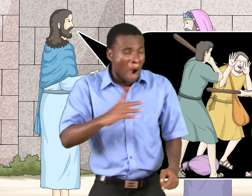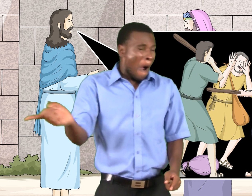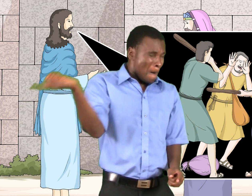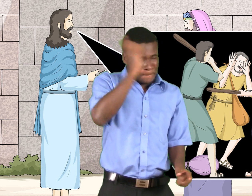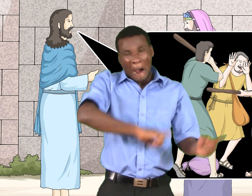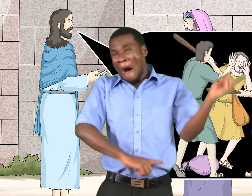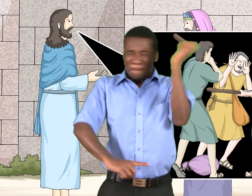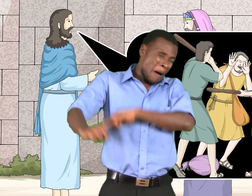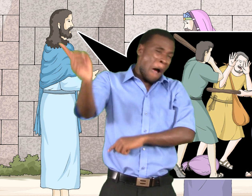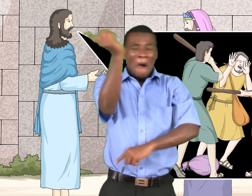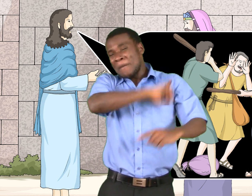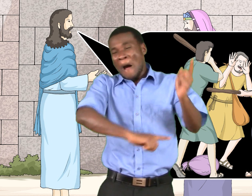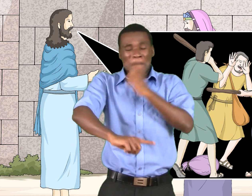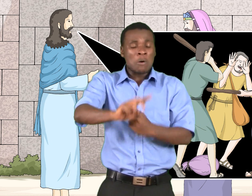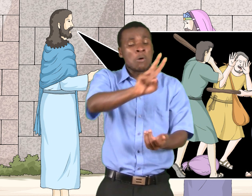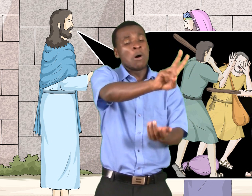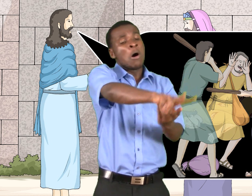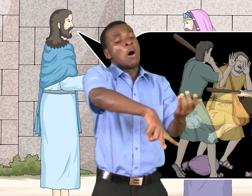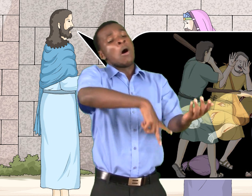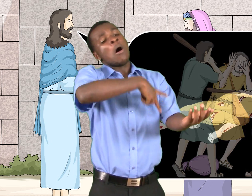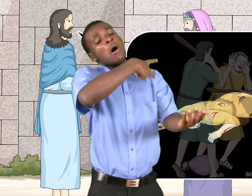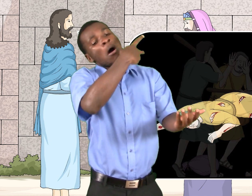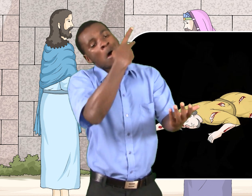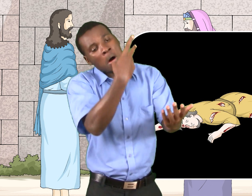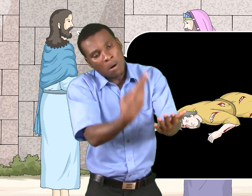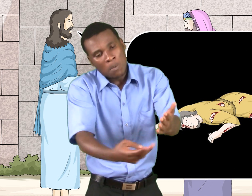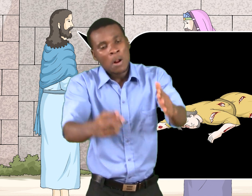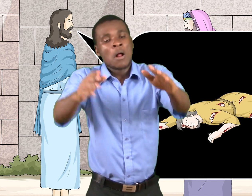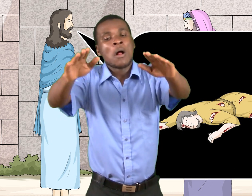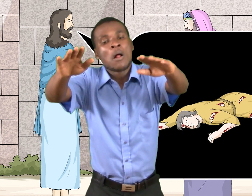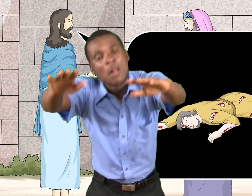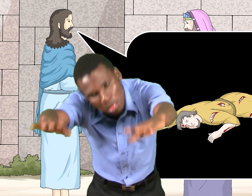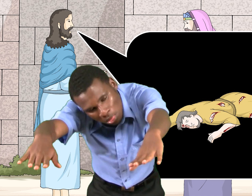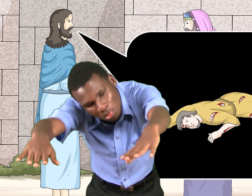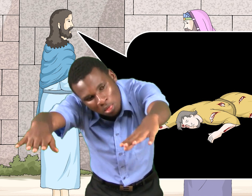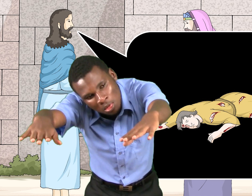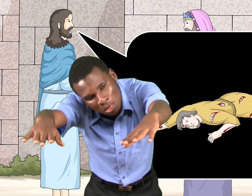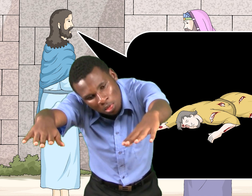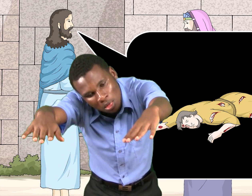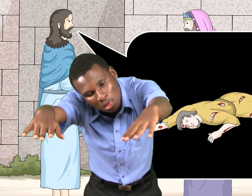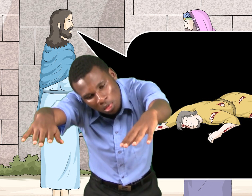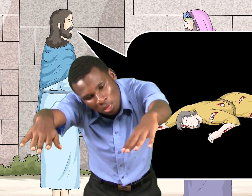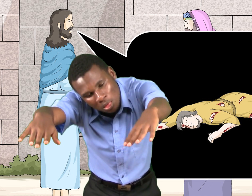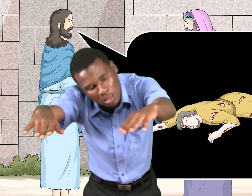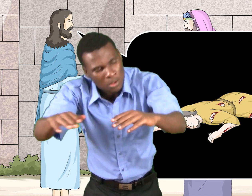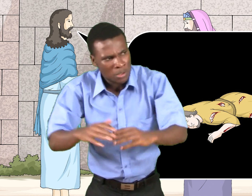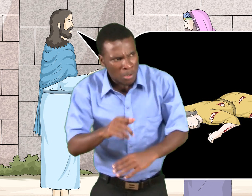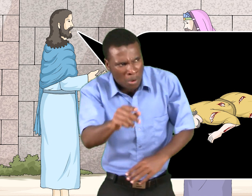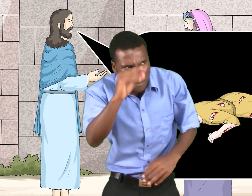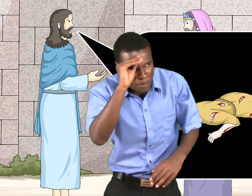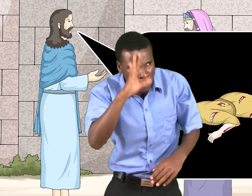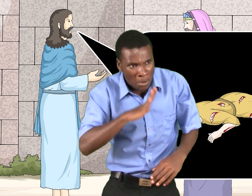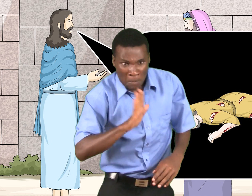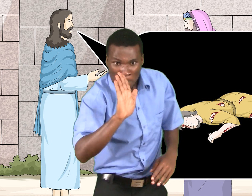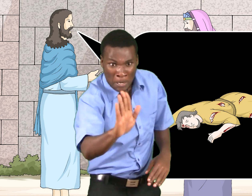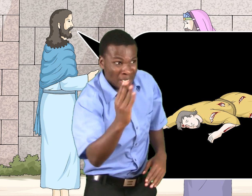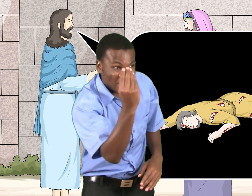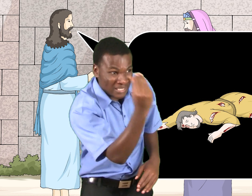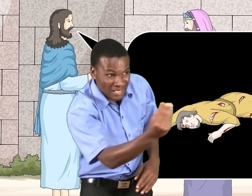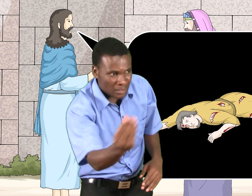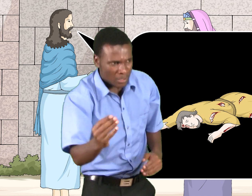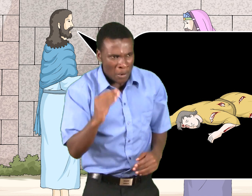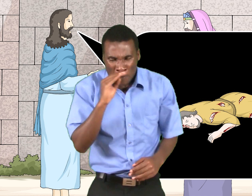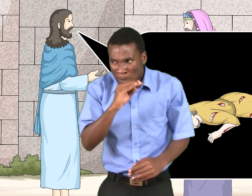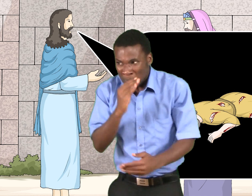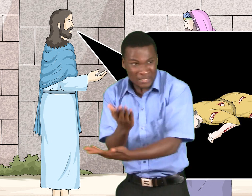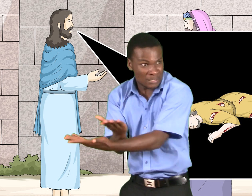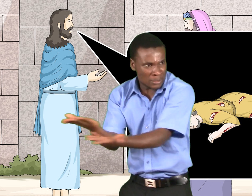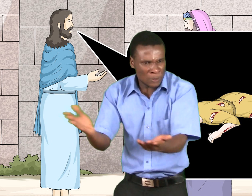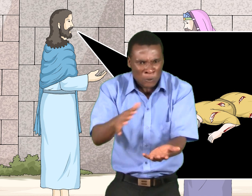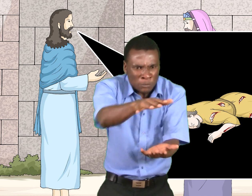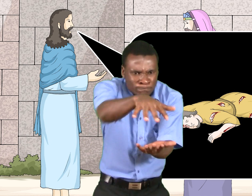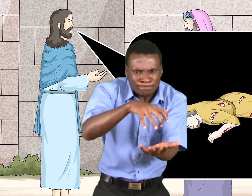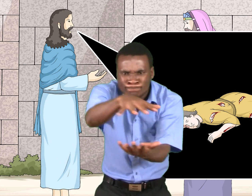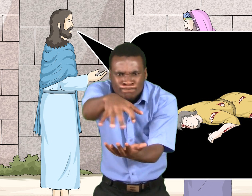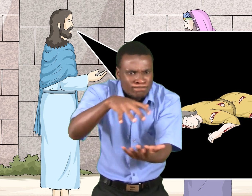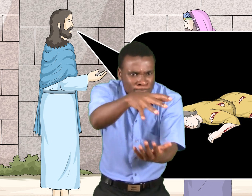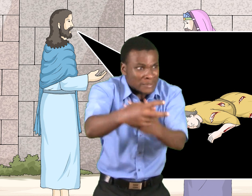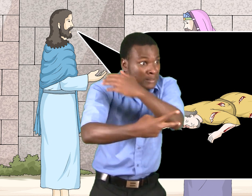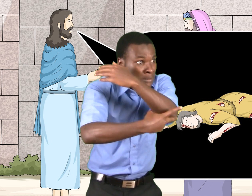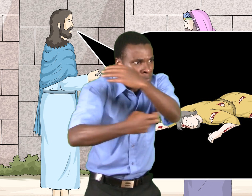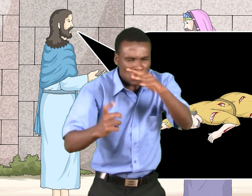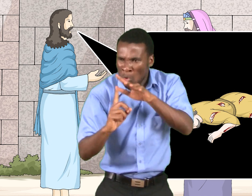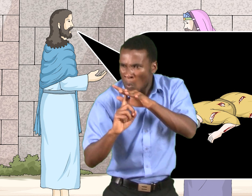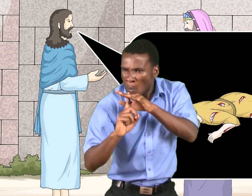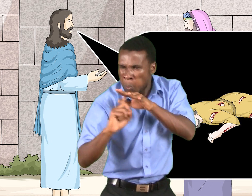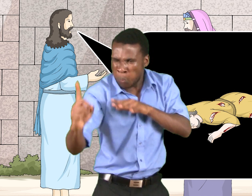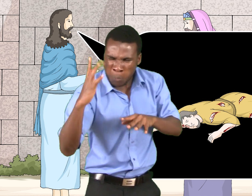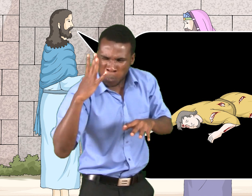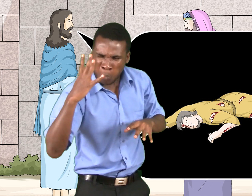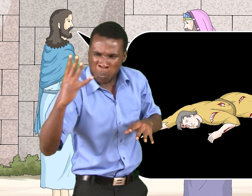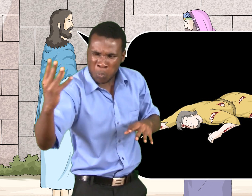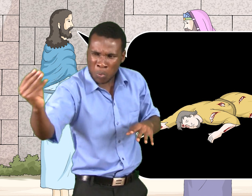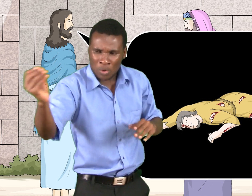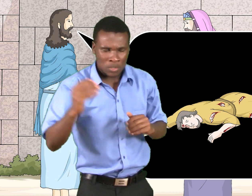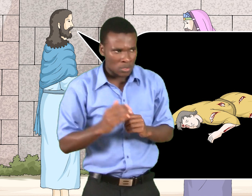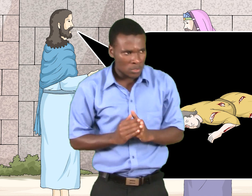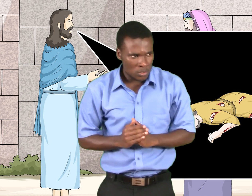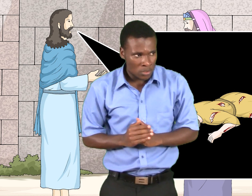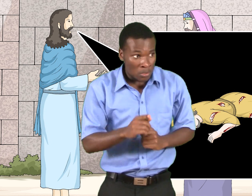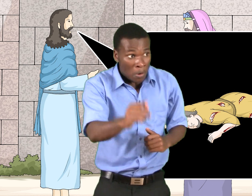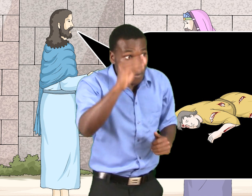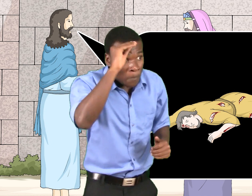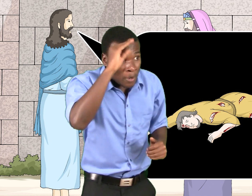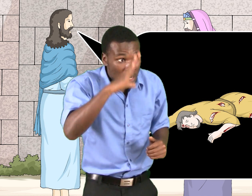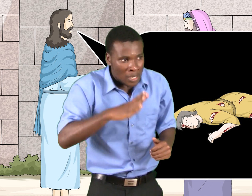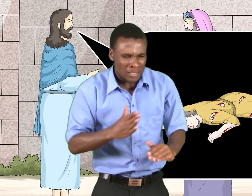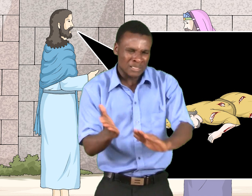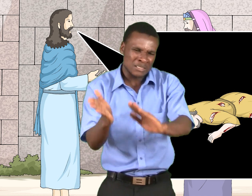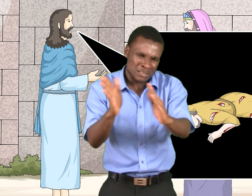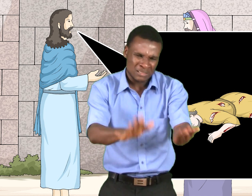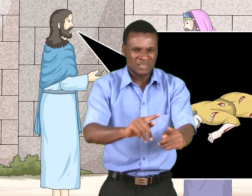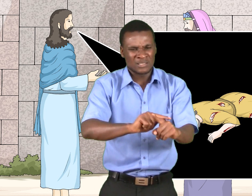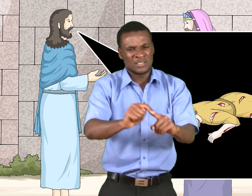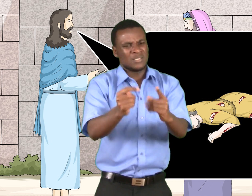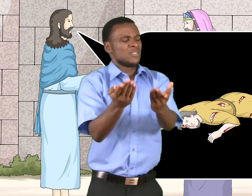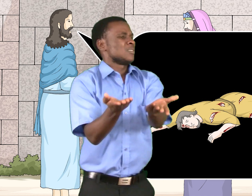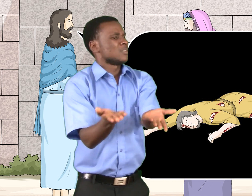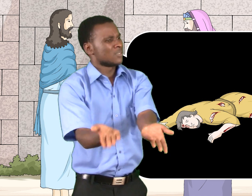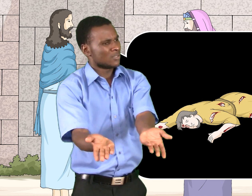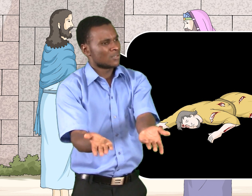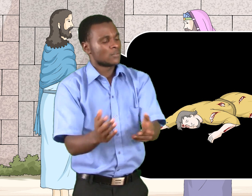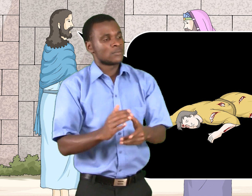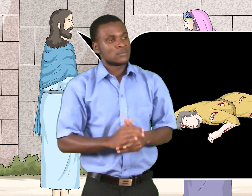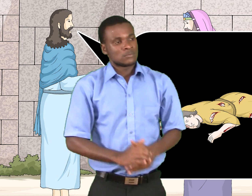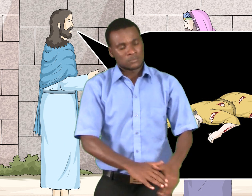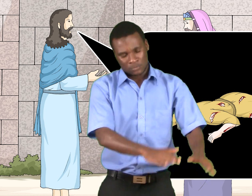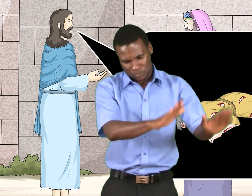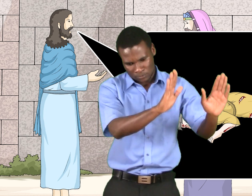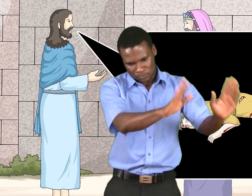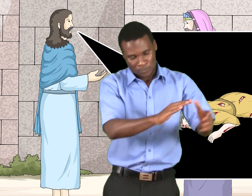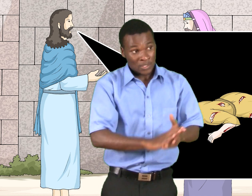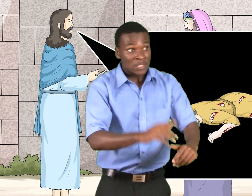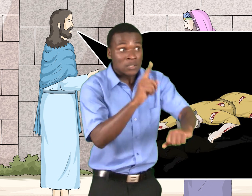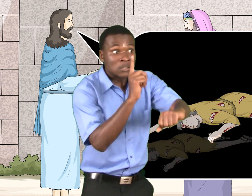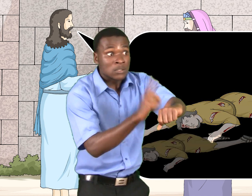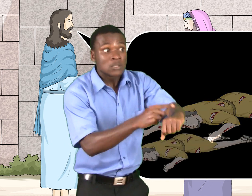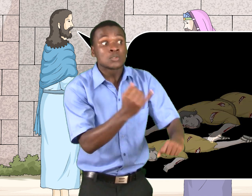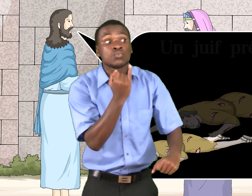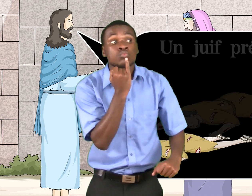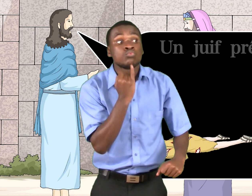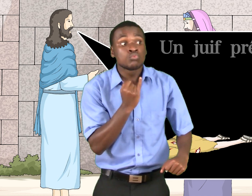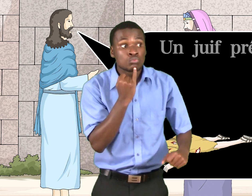They stripped him, beat him, and went away, leaving him half dead.